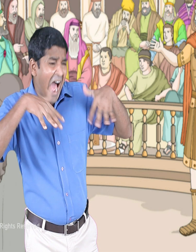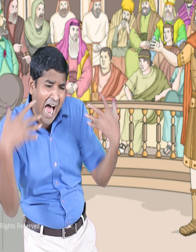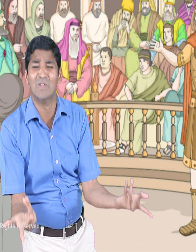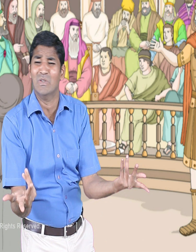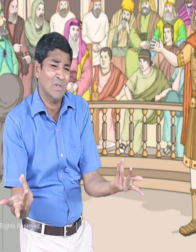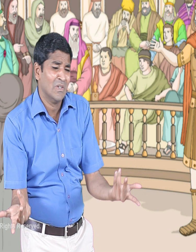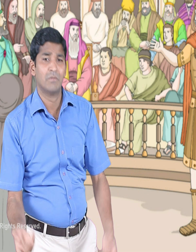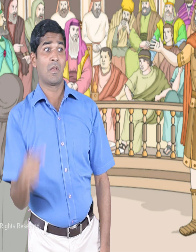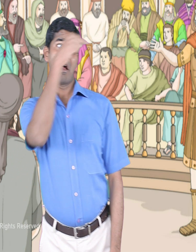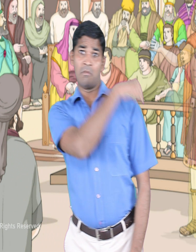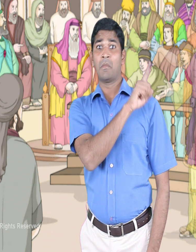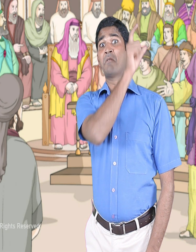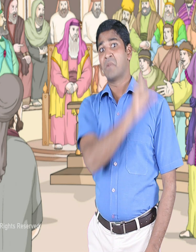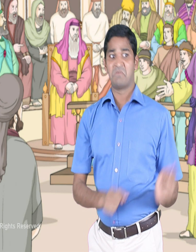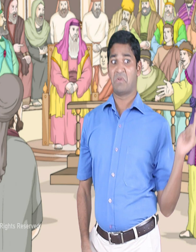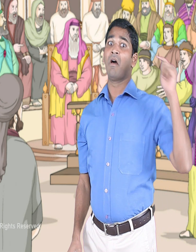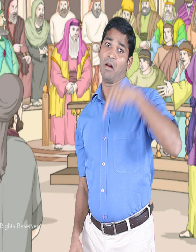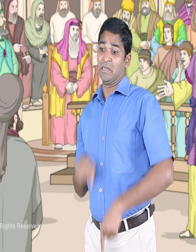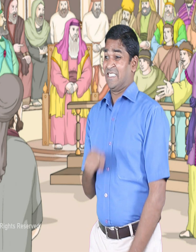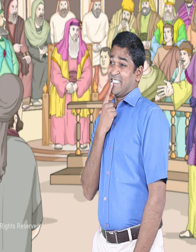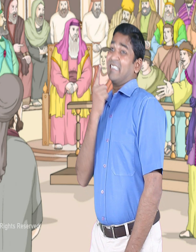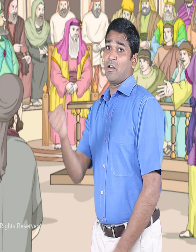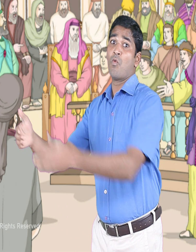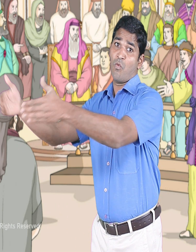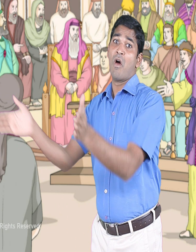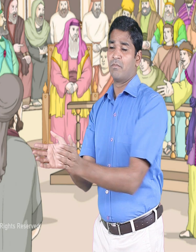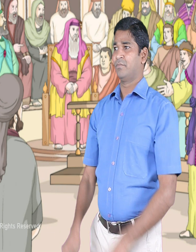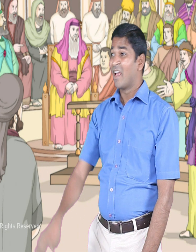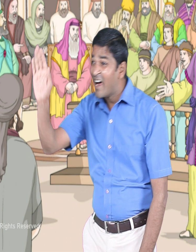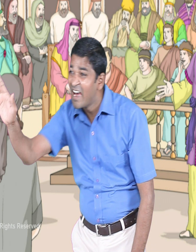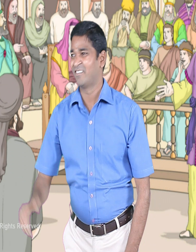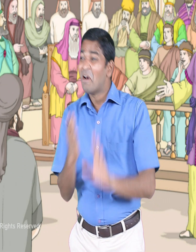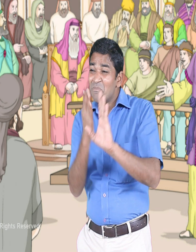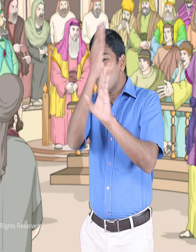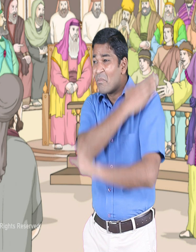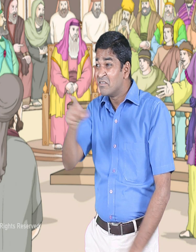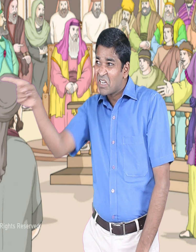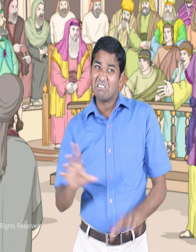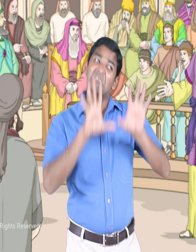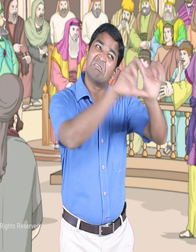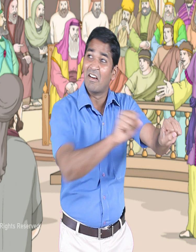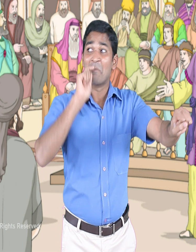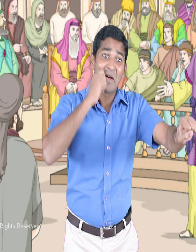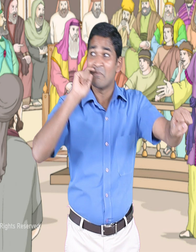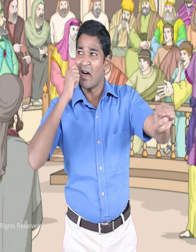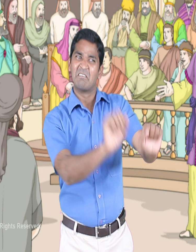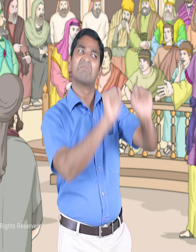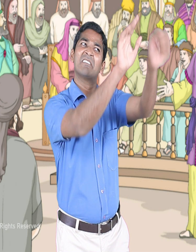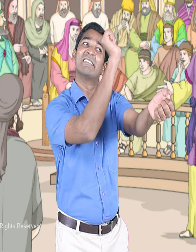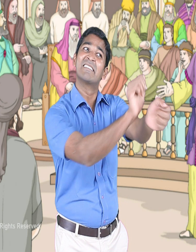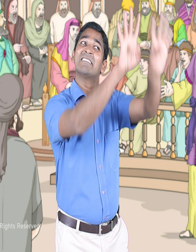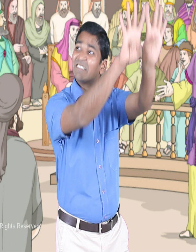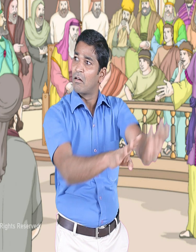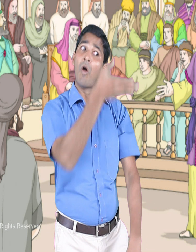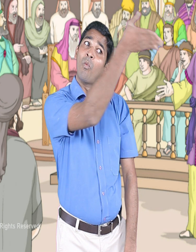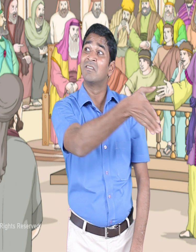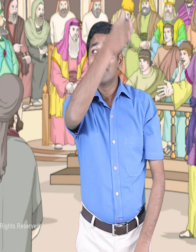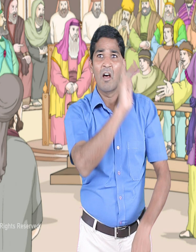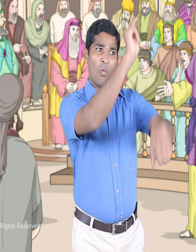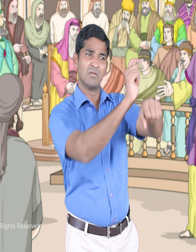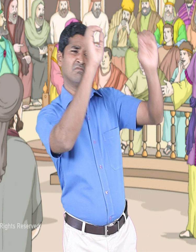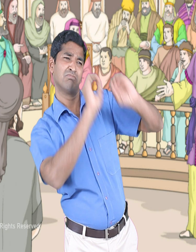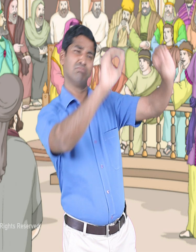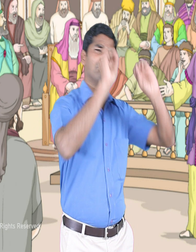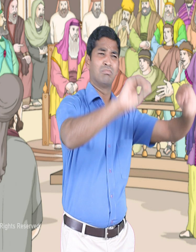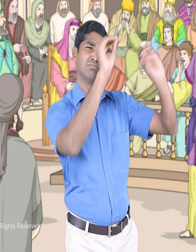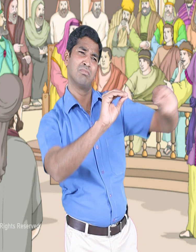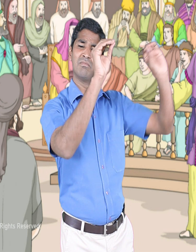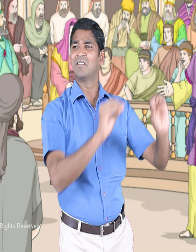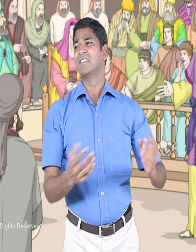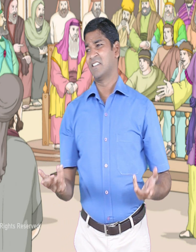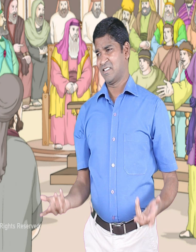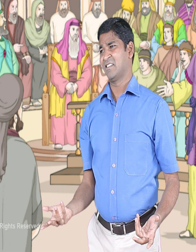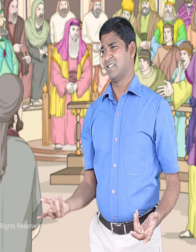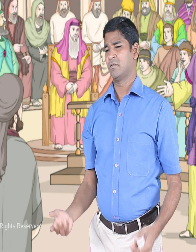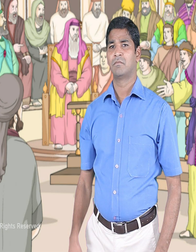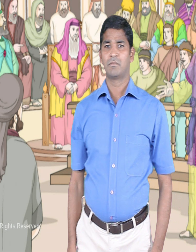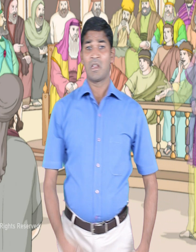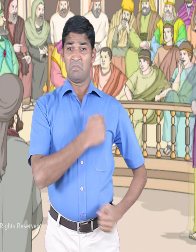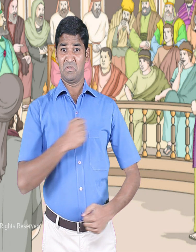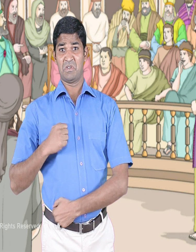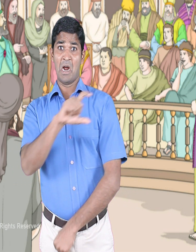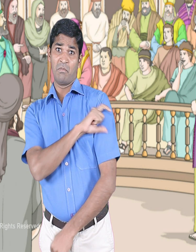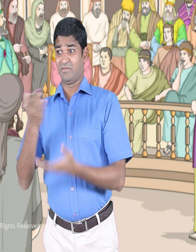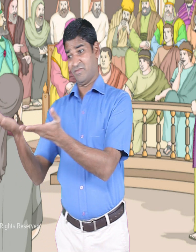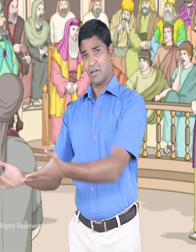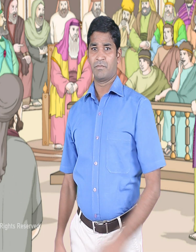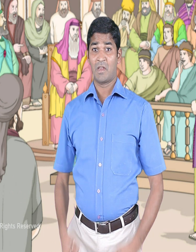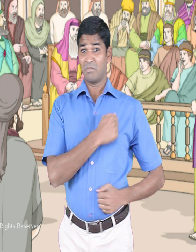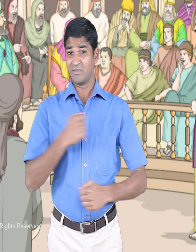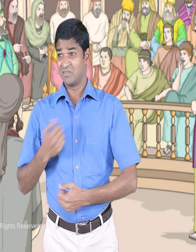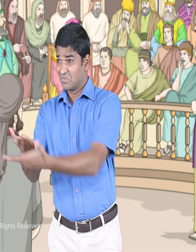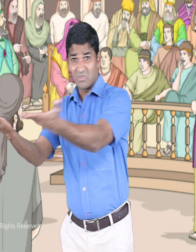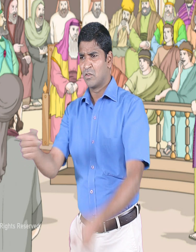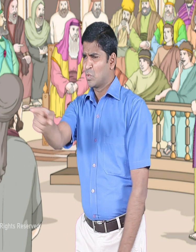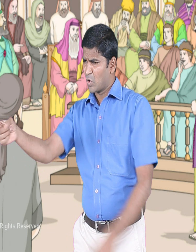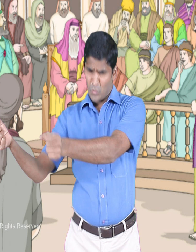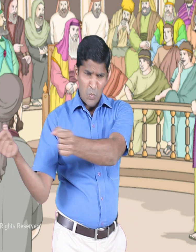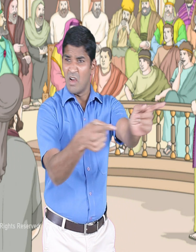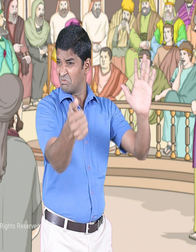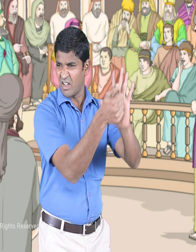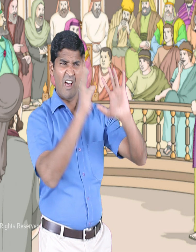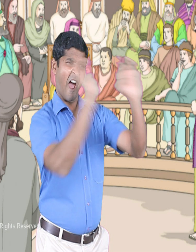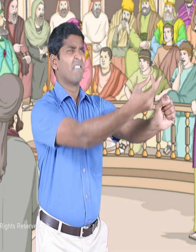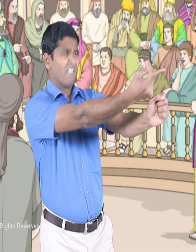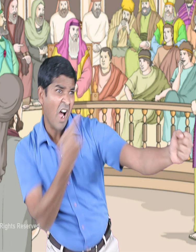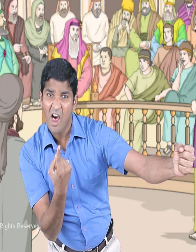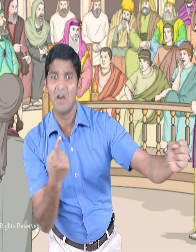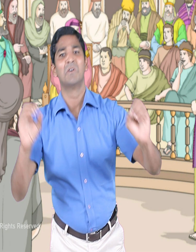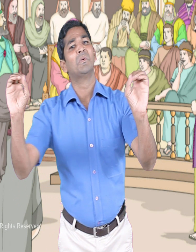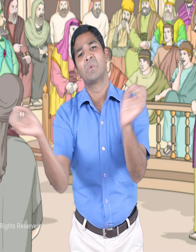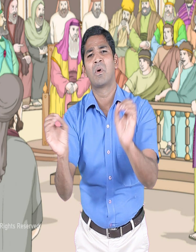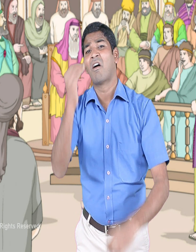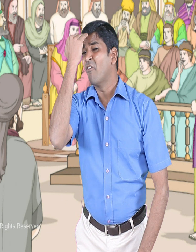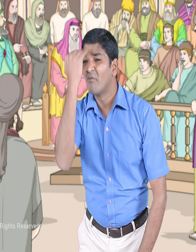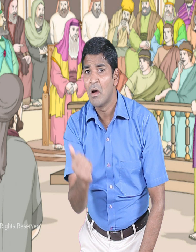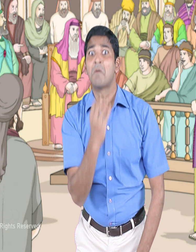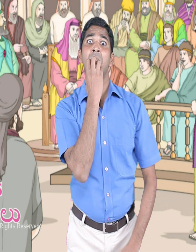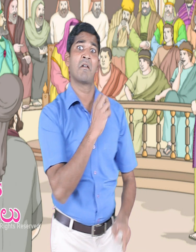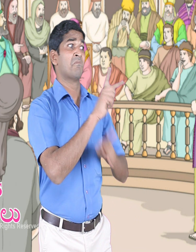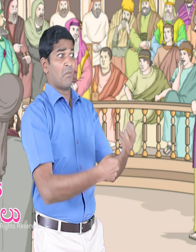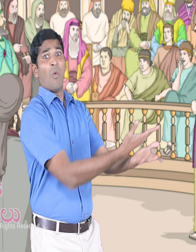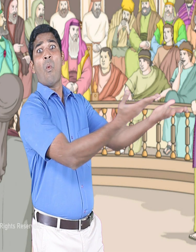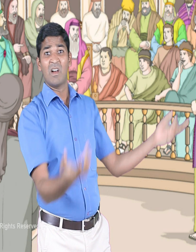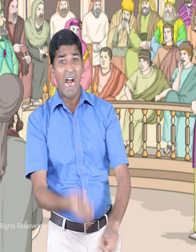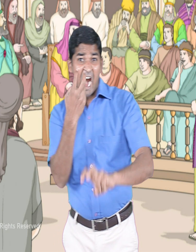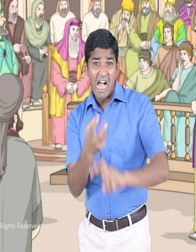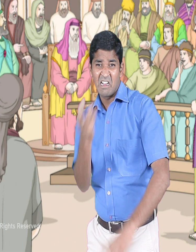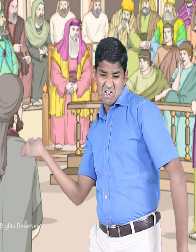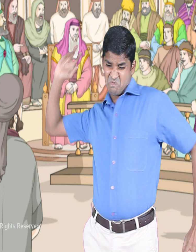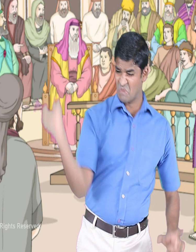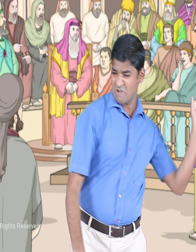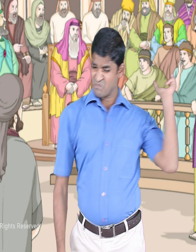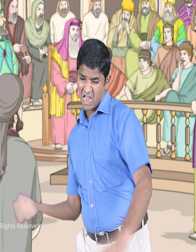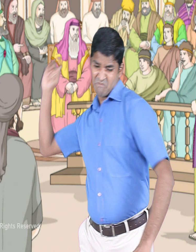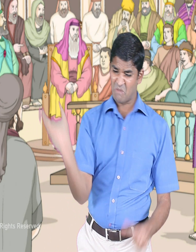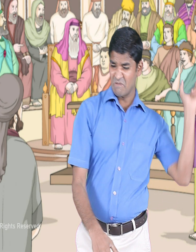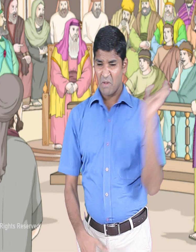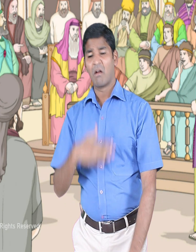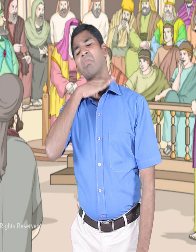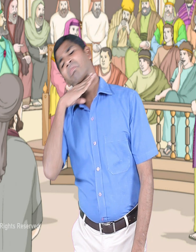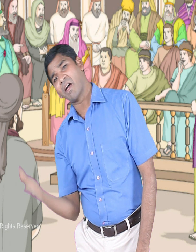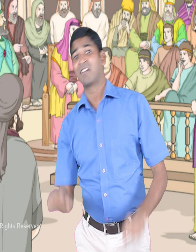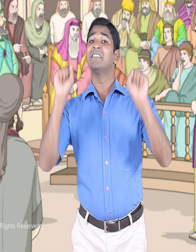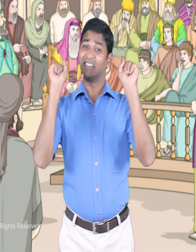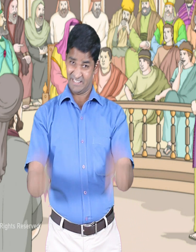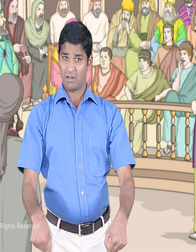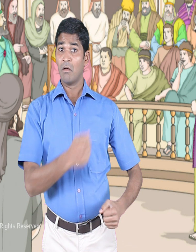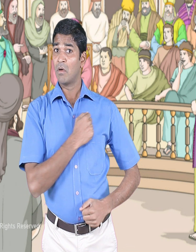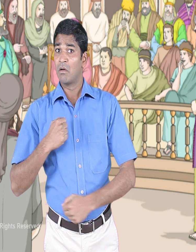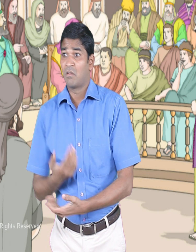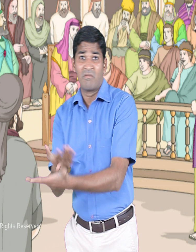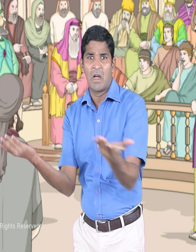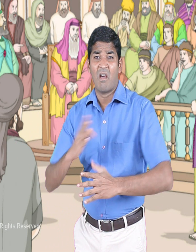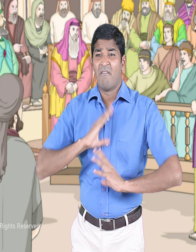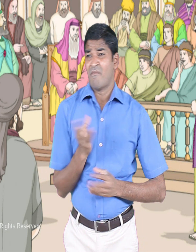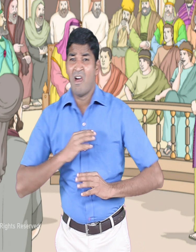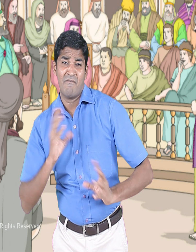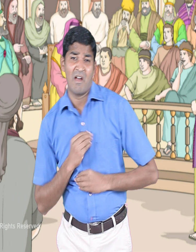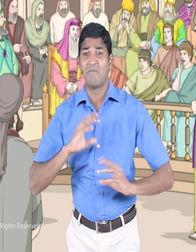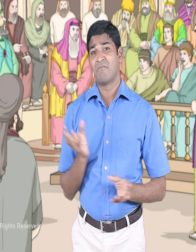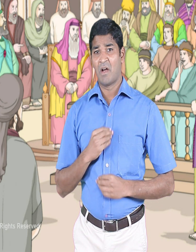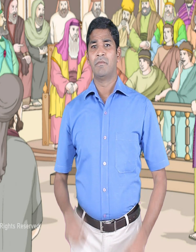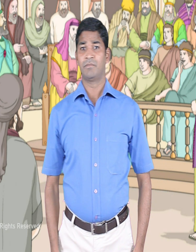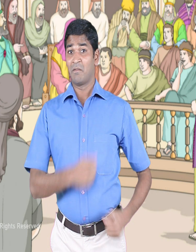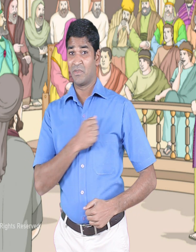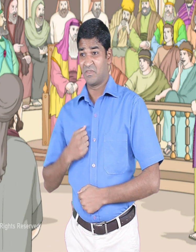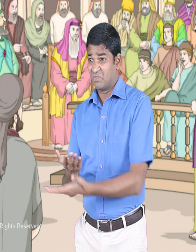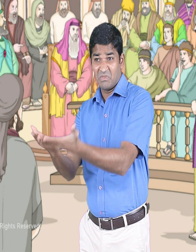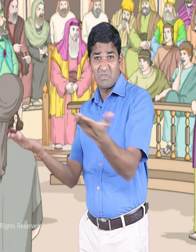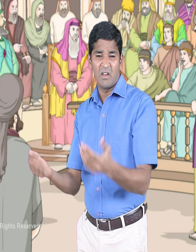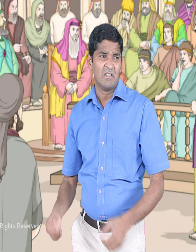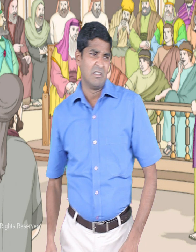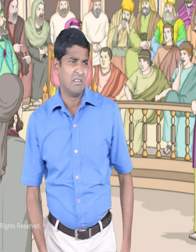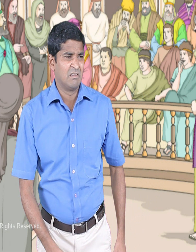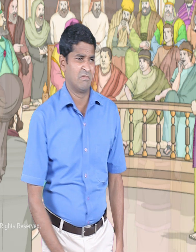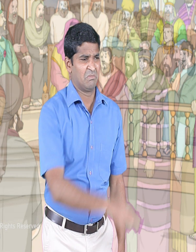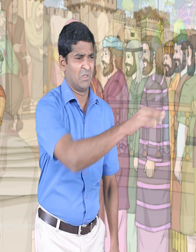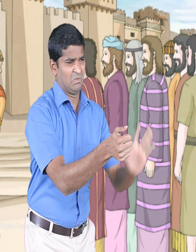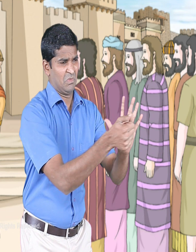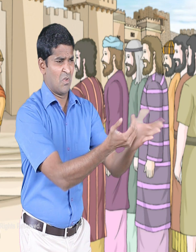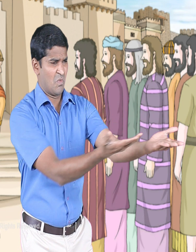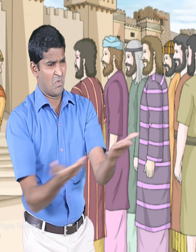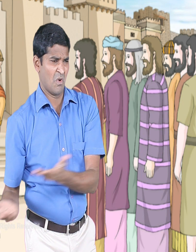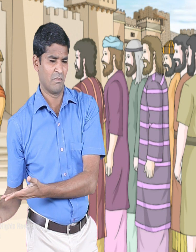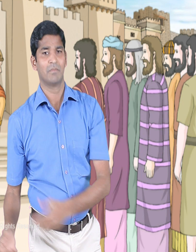Then someone came in and announced, “Look, the men you put in jail are standing in the temple courts teaching the people!”